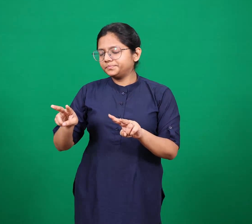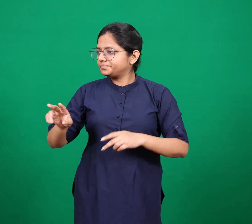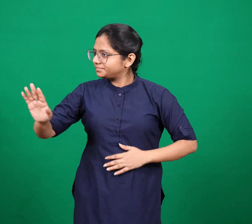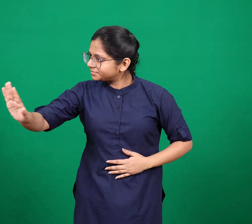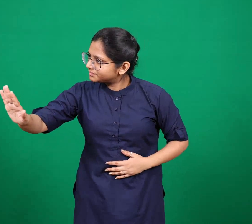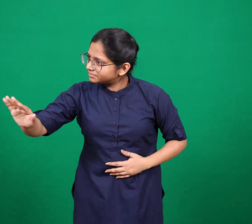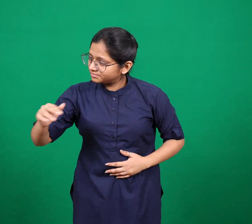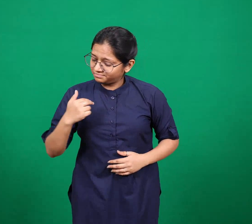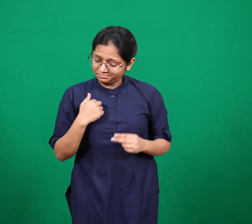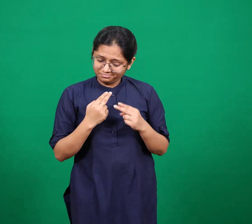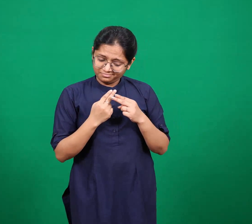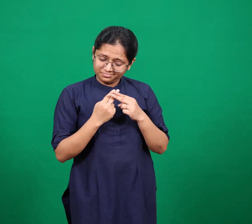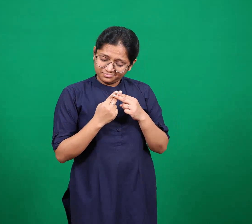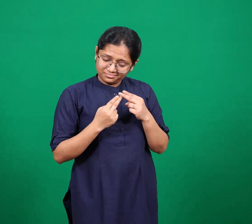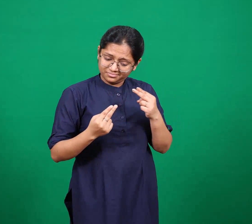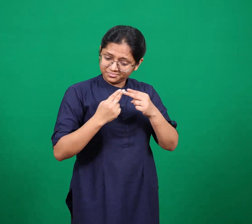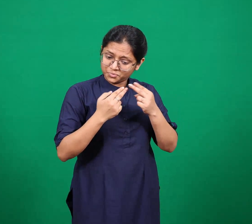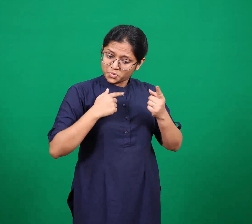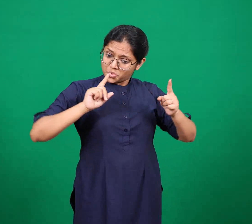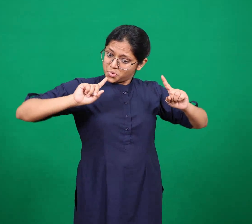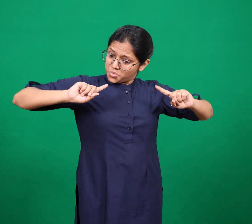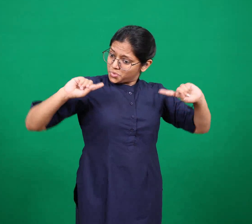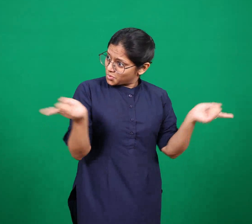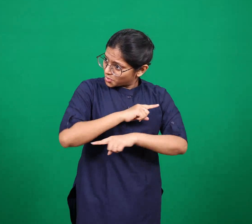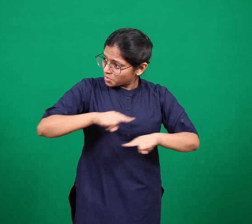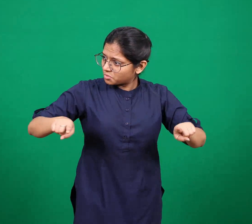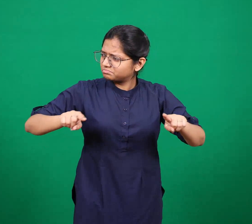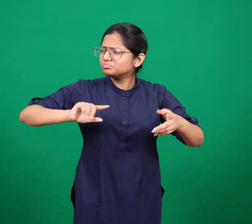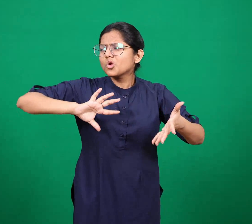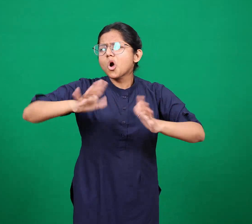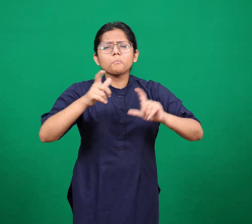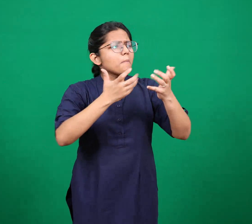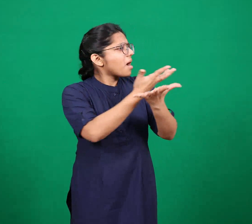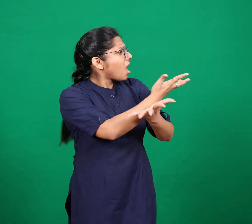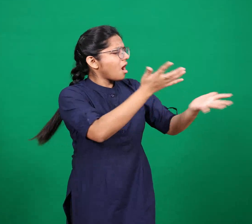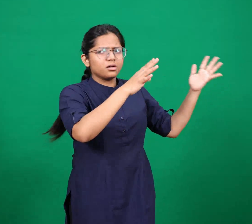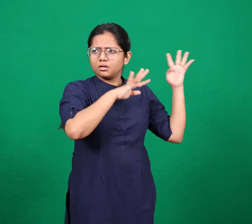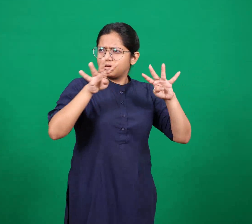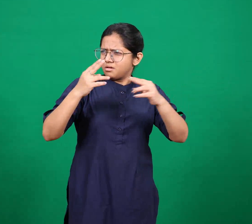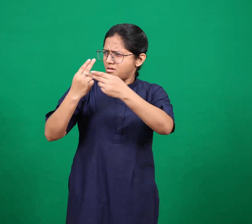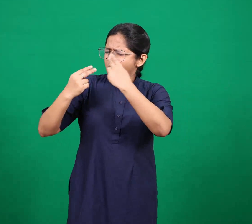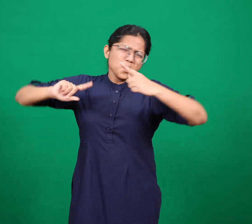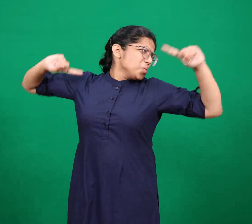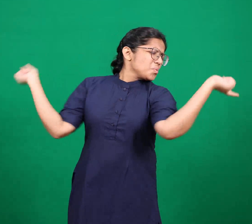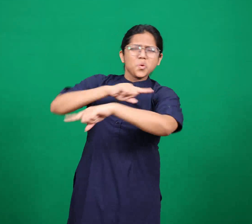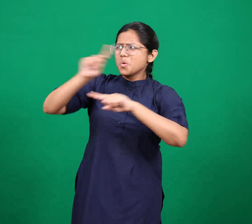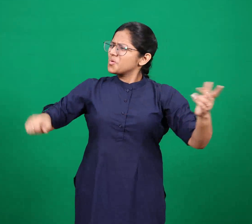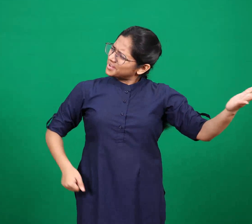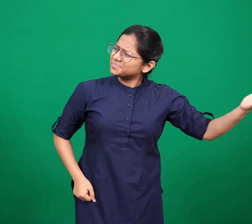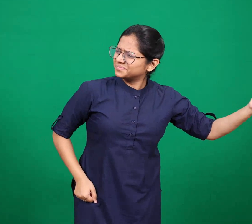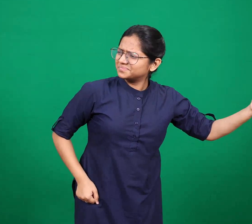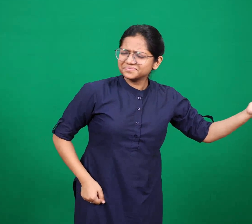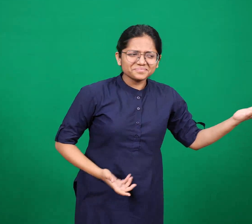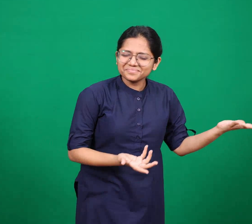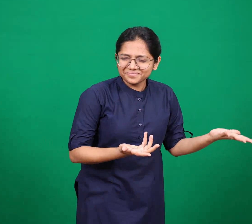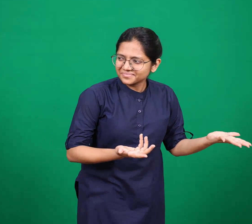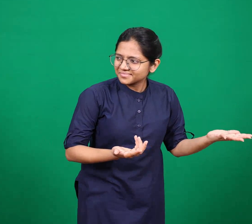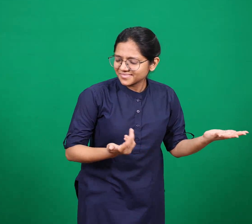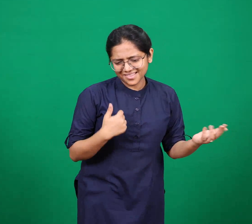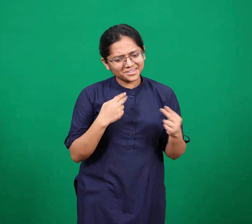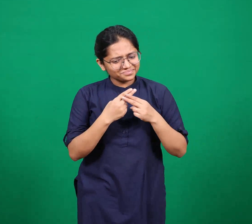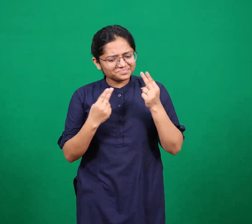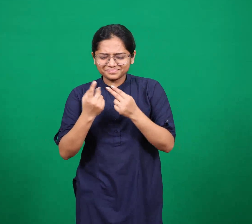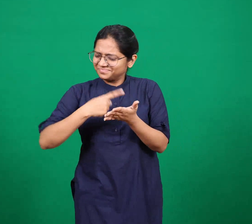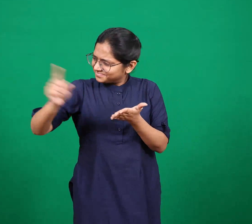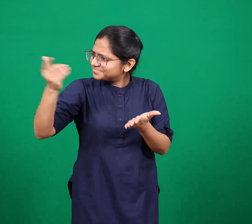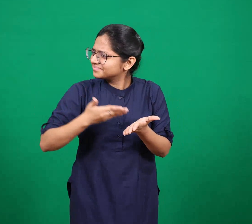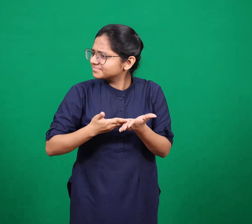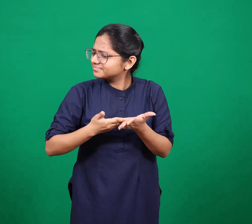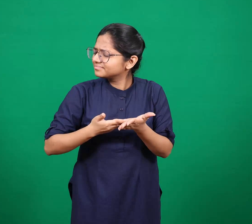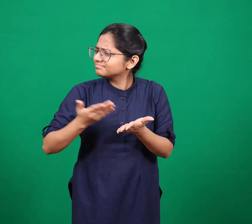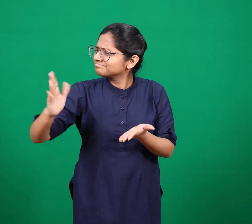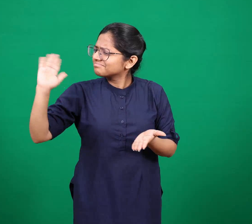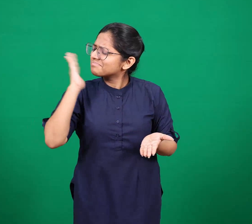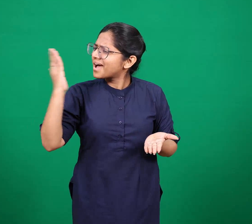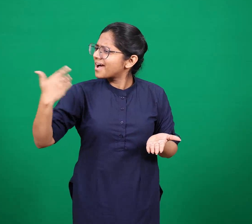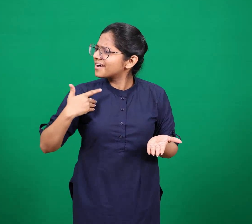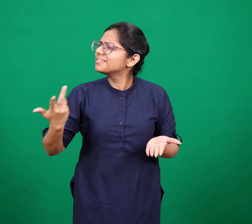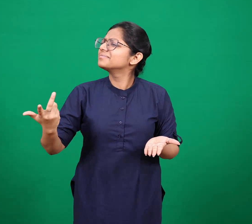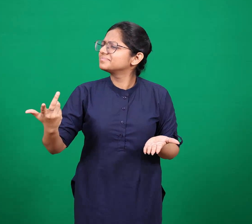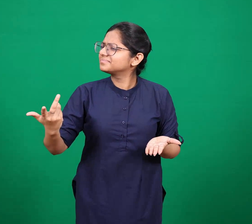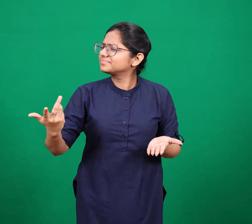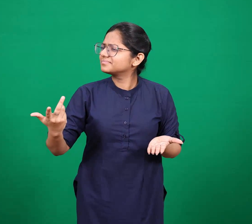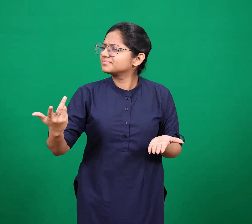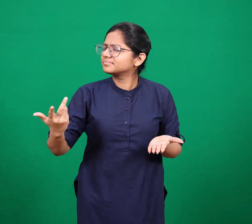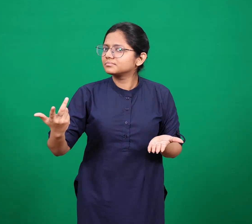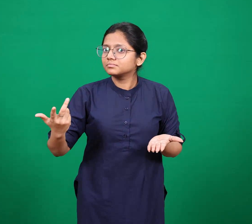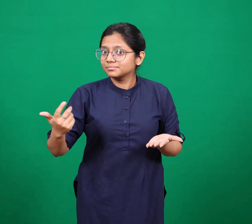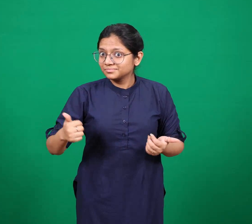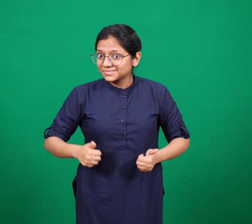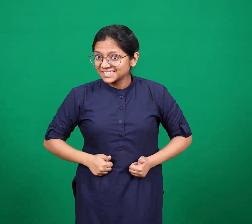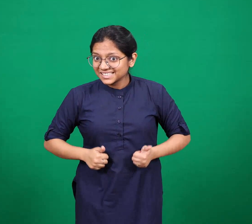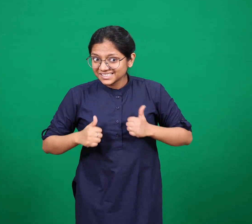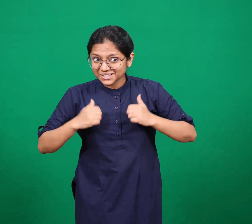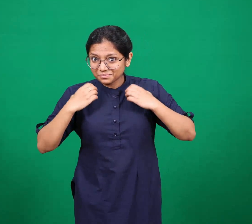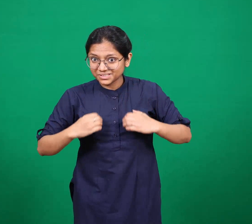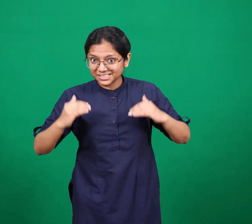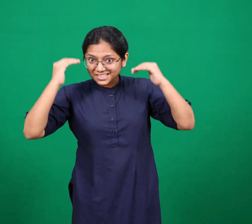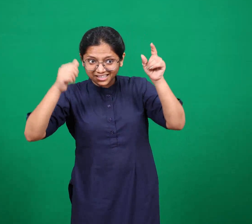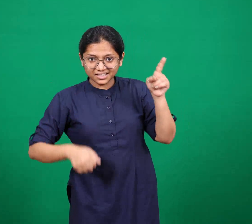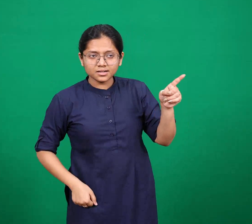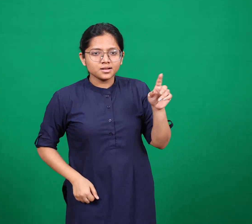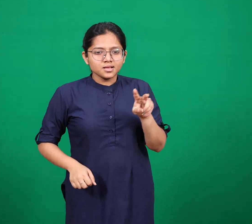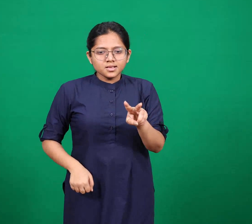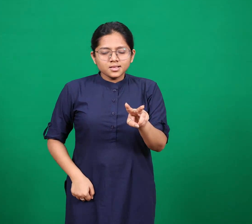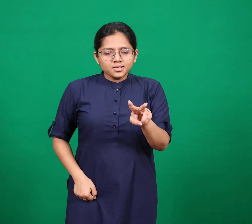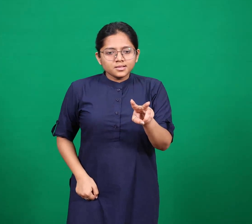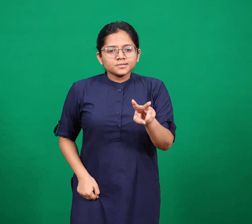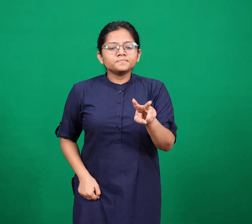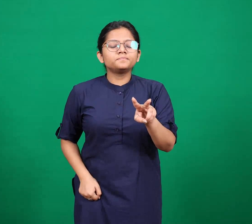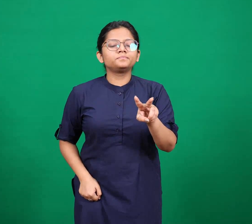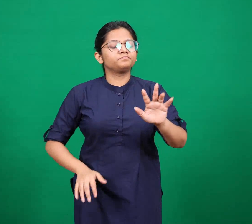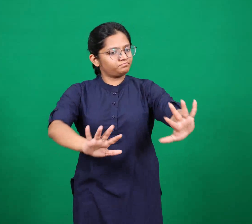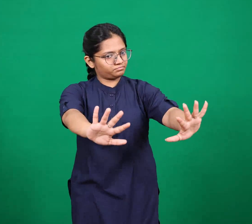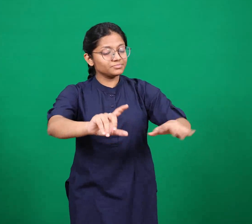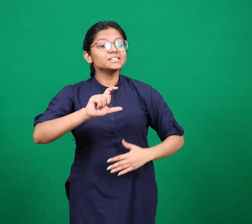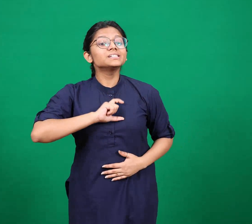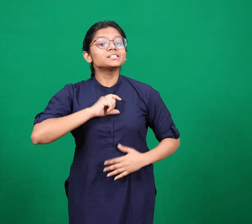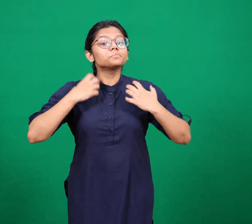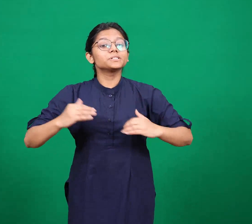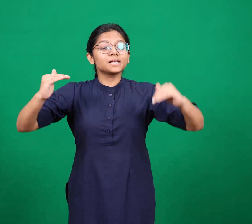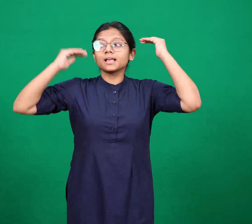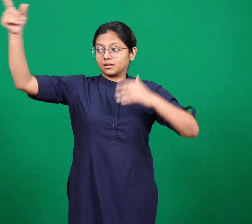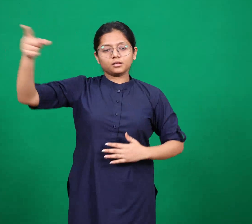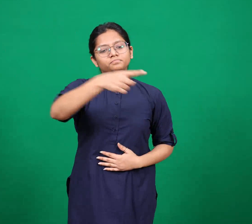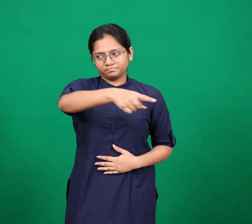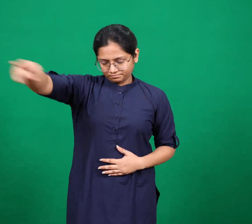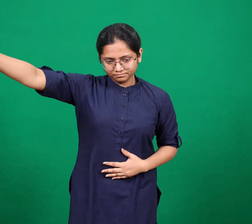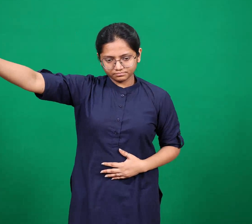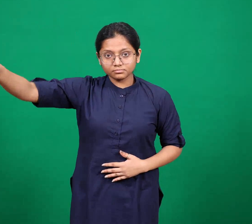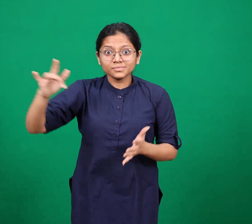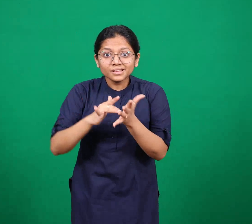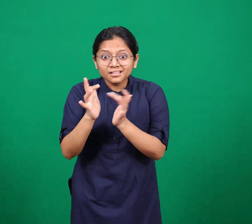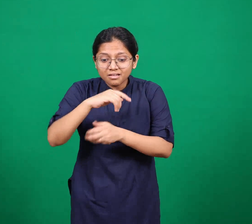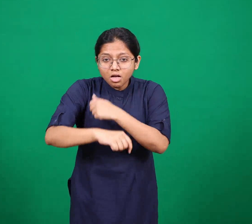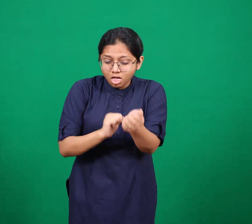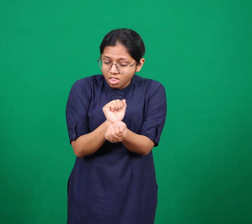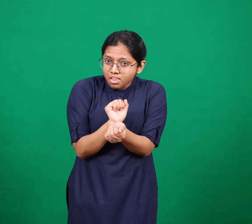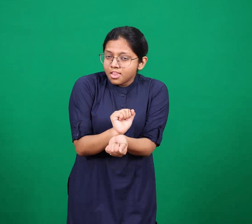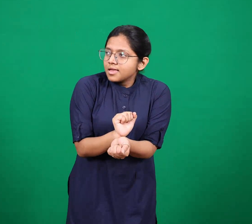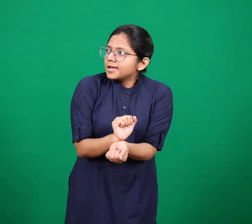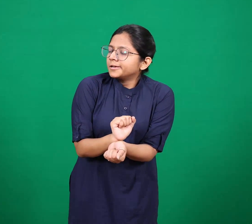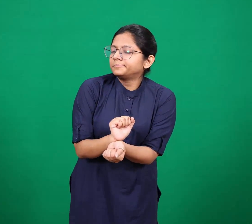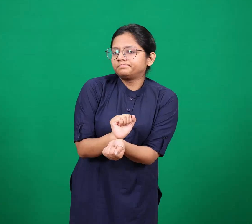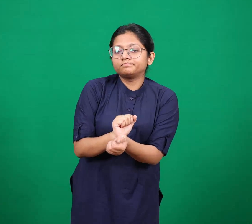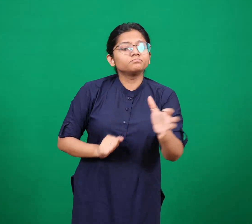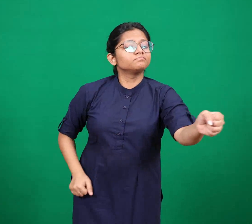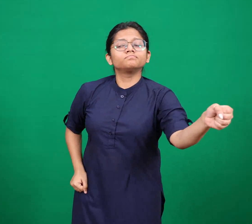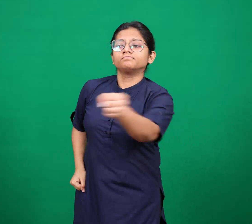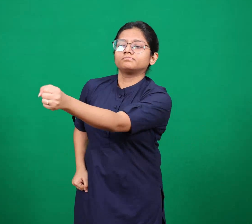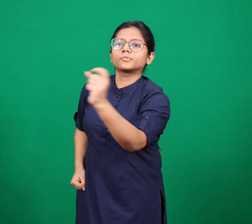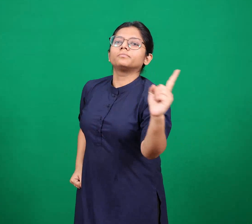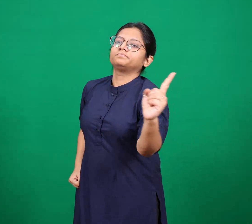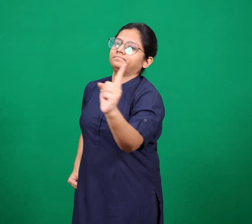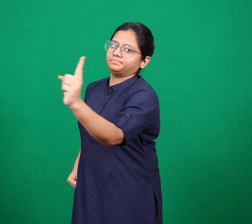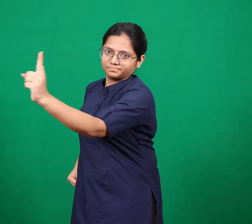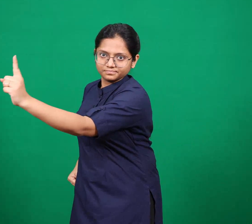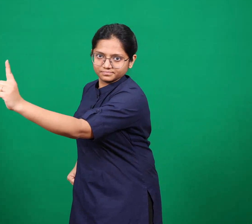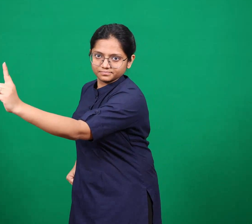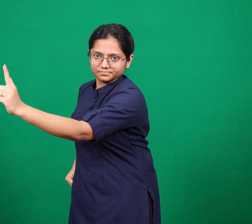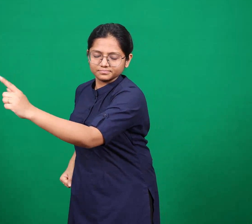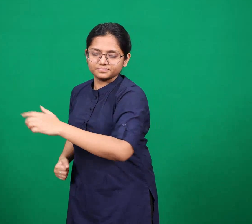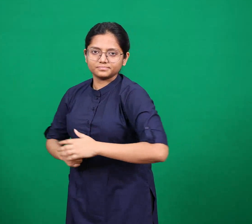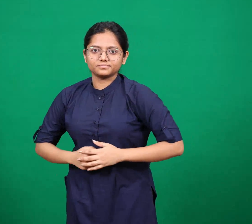Jesus replied, "If I said something wrong, testify as to what was wrong. But if I spoke correctly, why did you strike Me?"